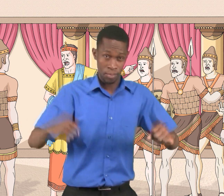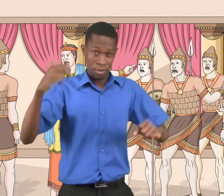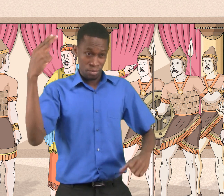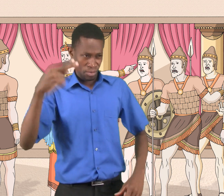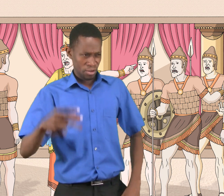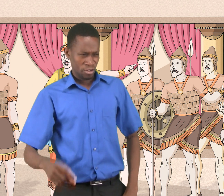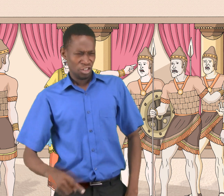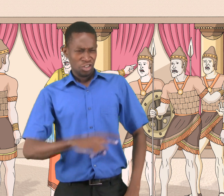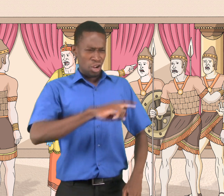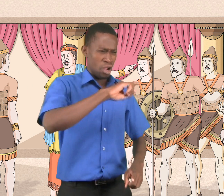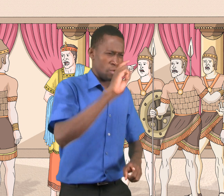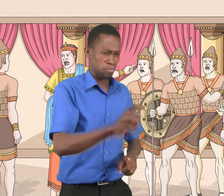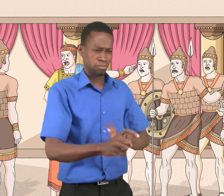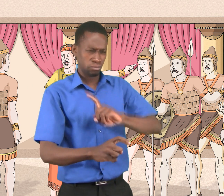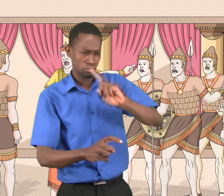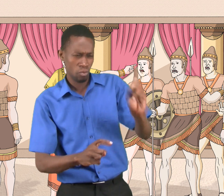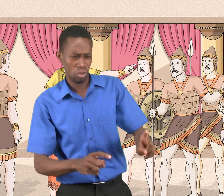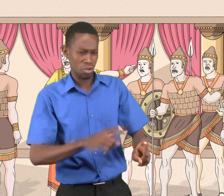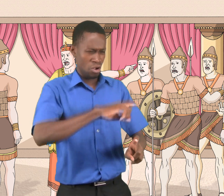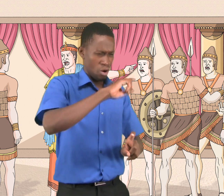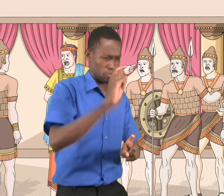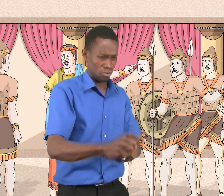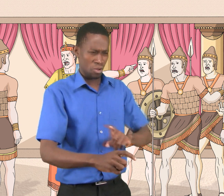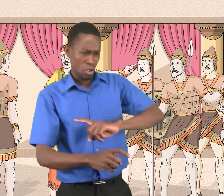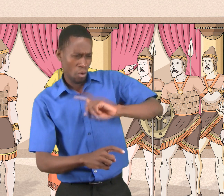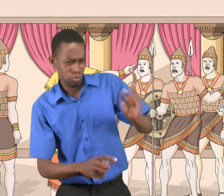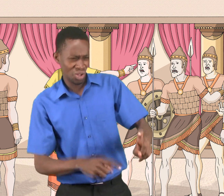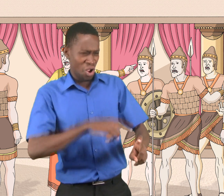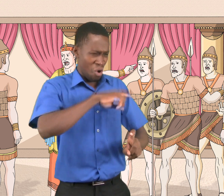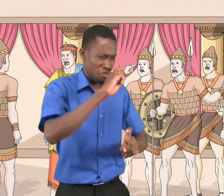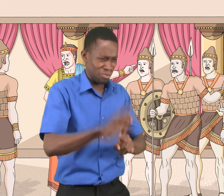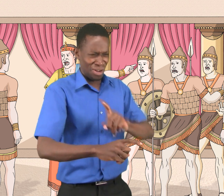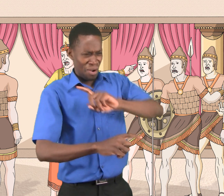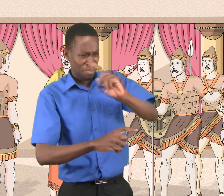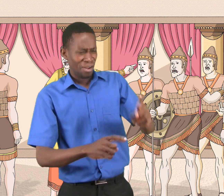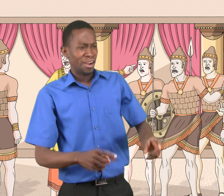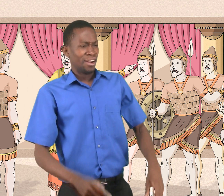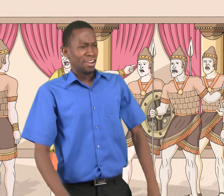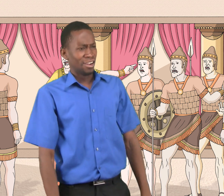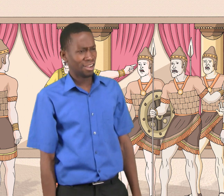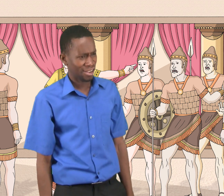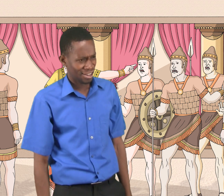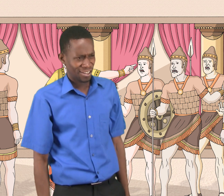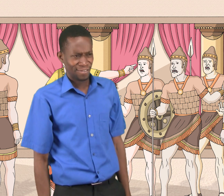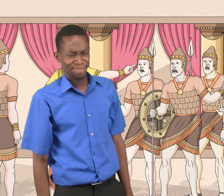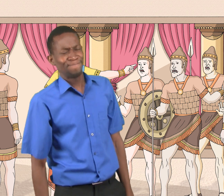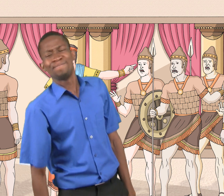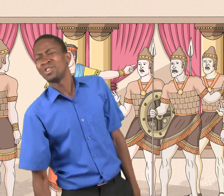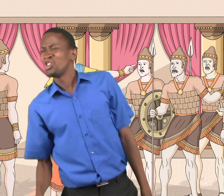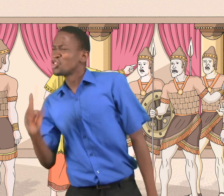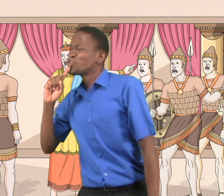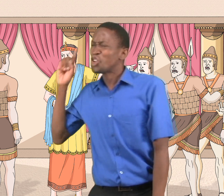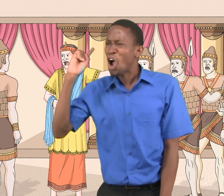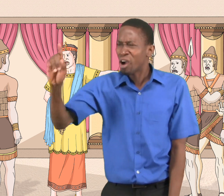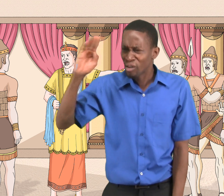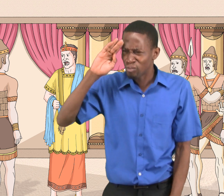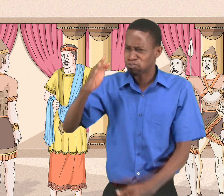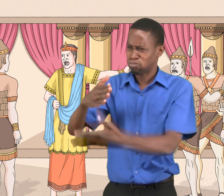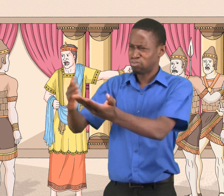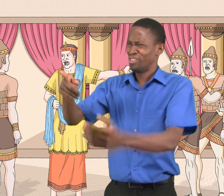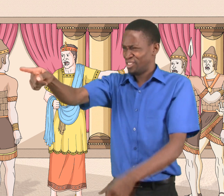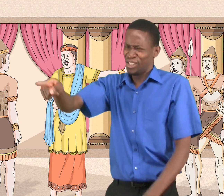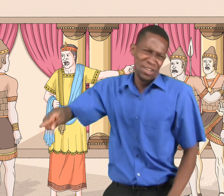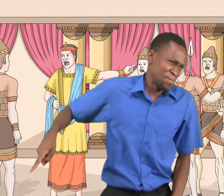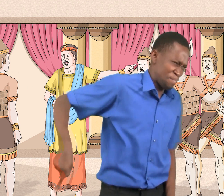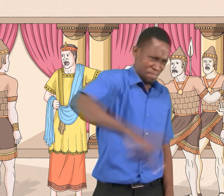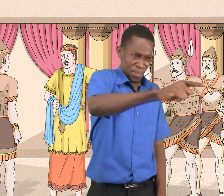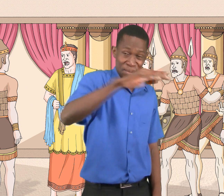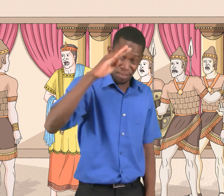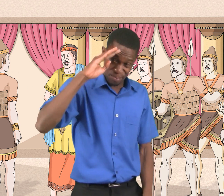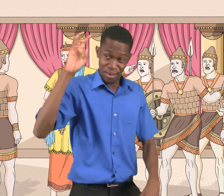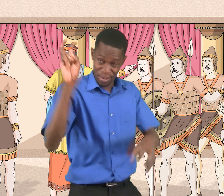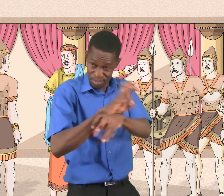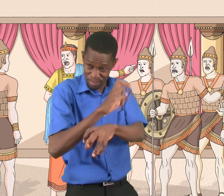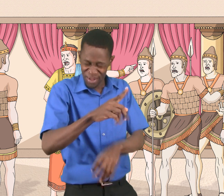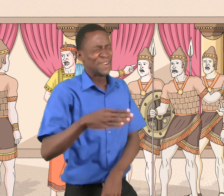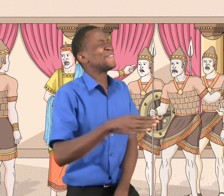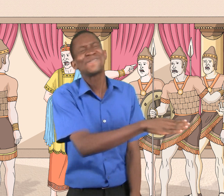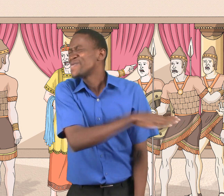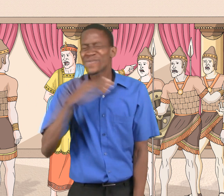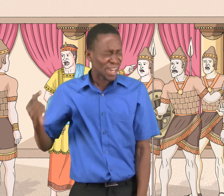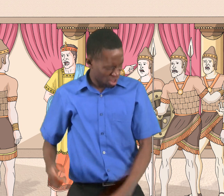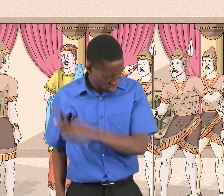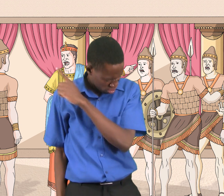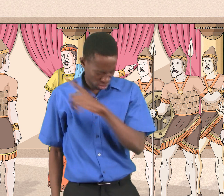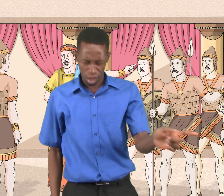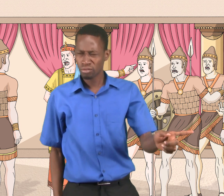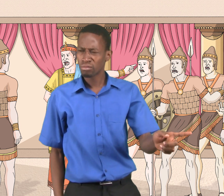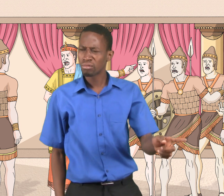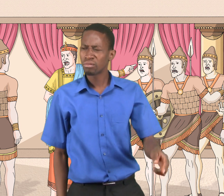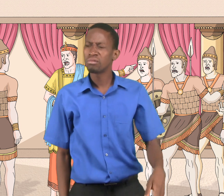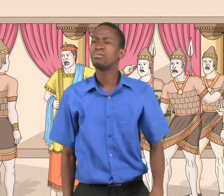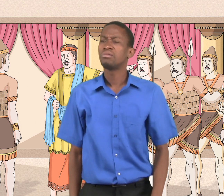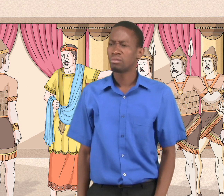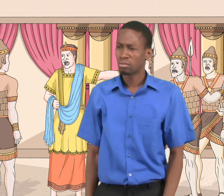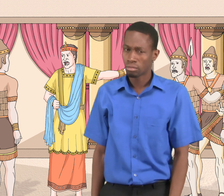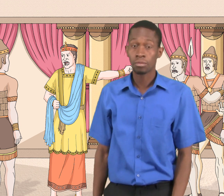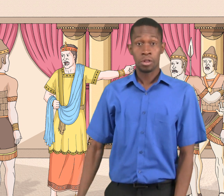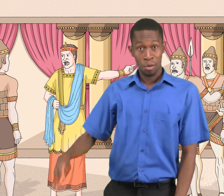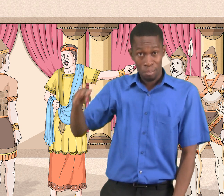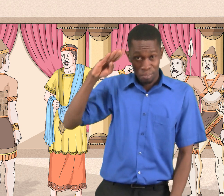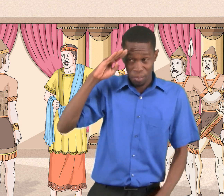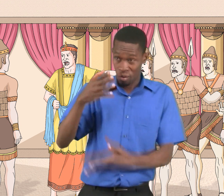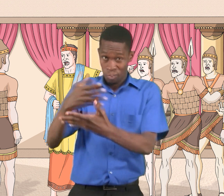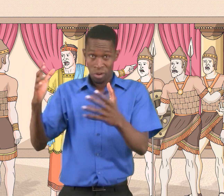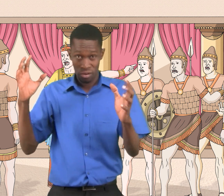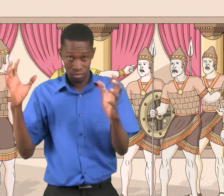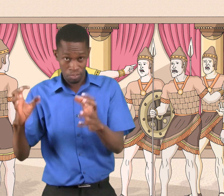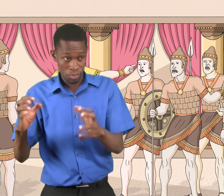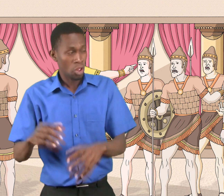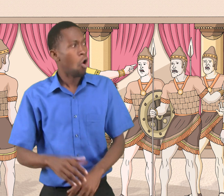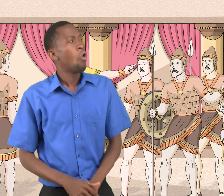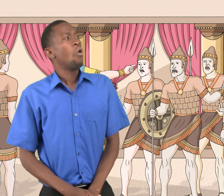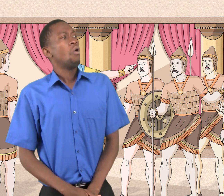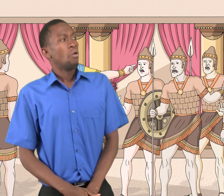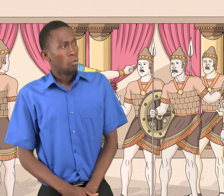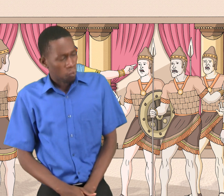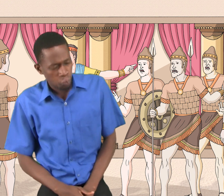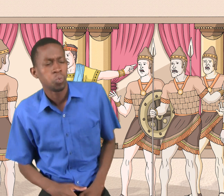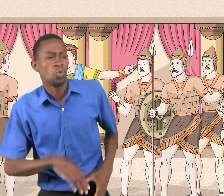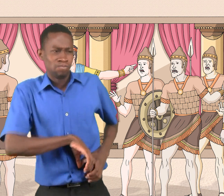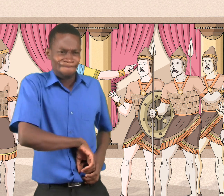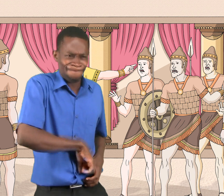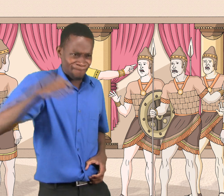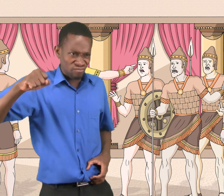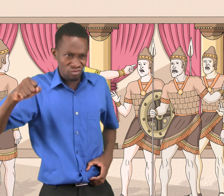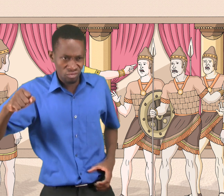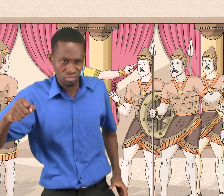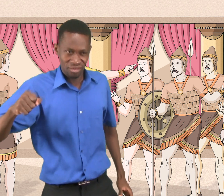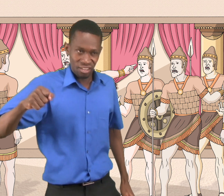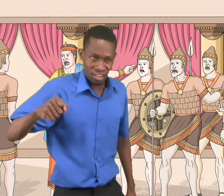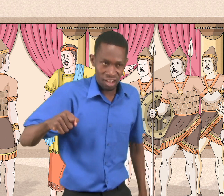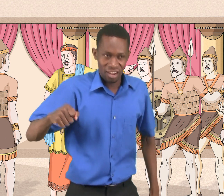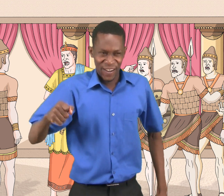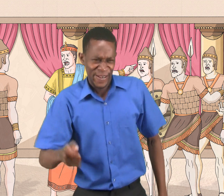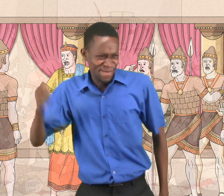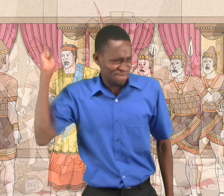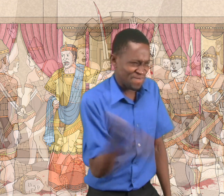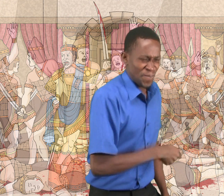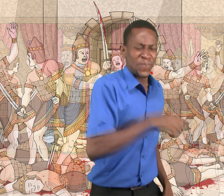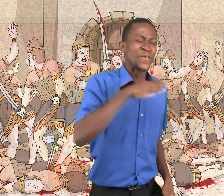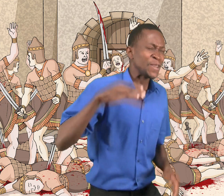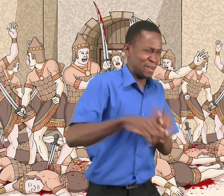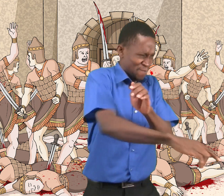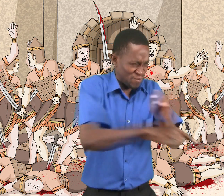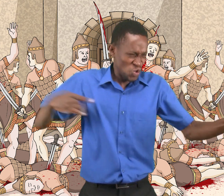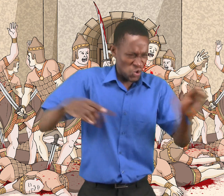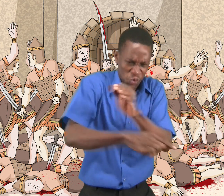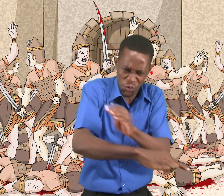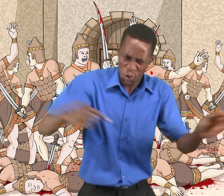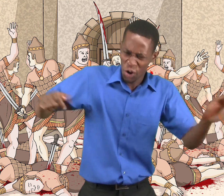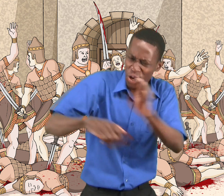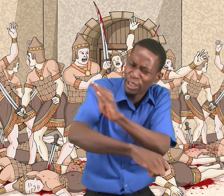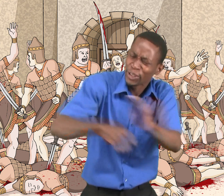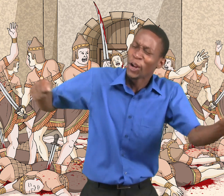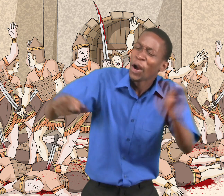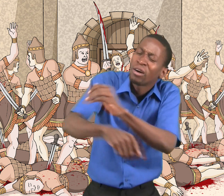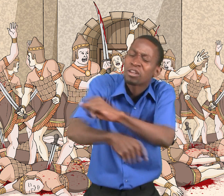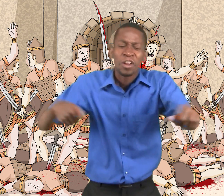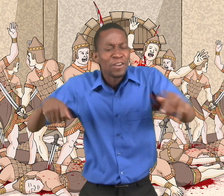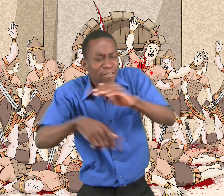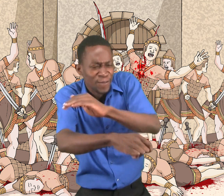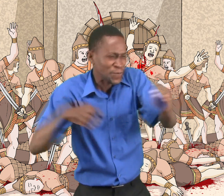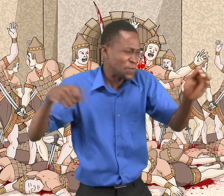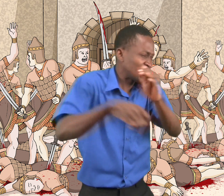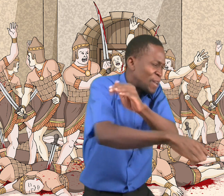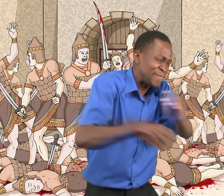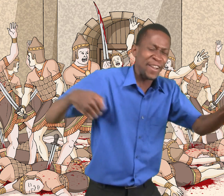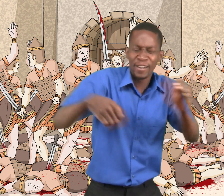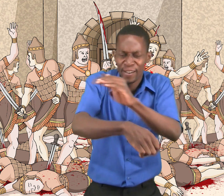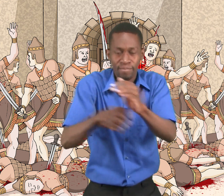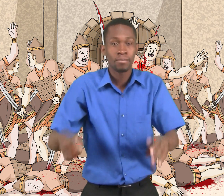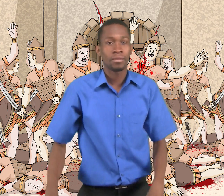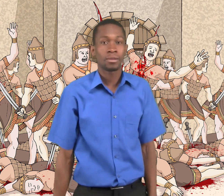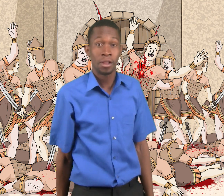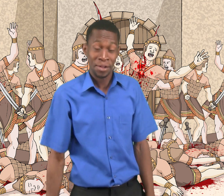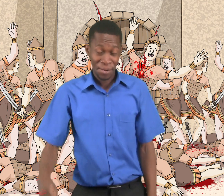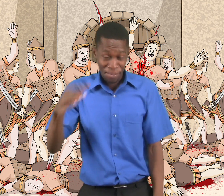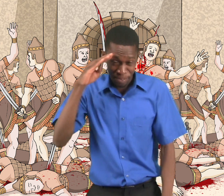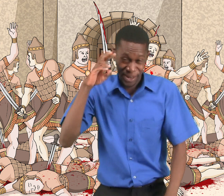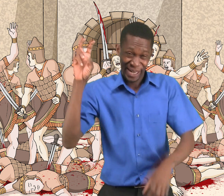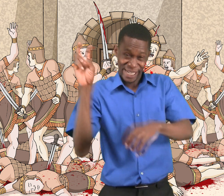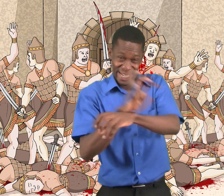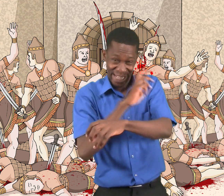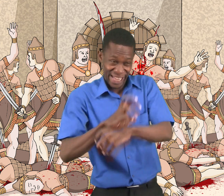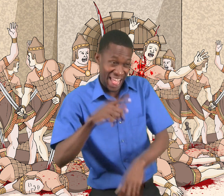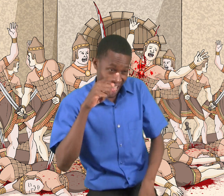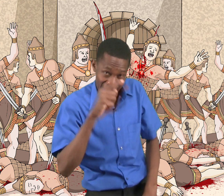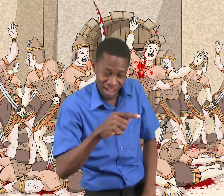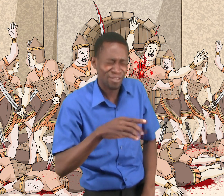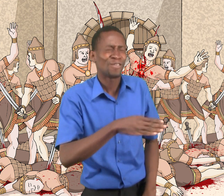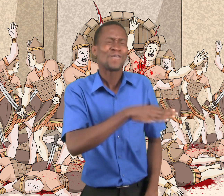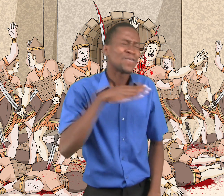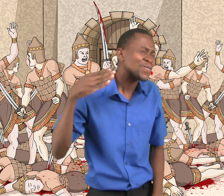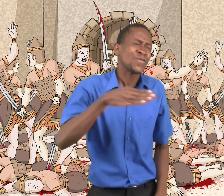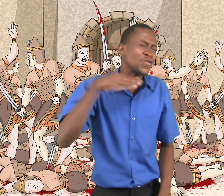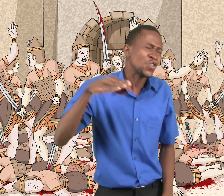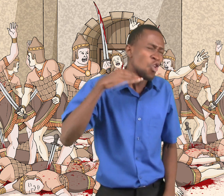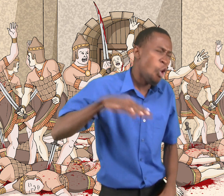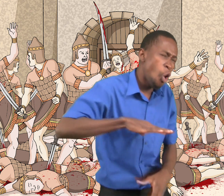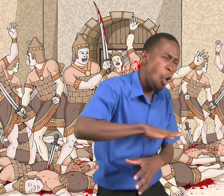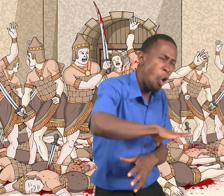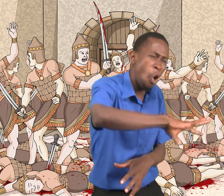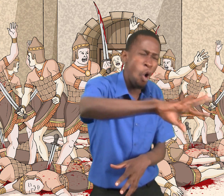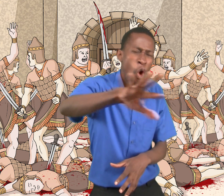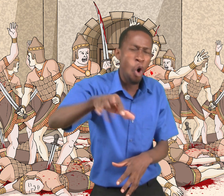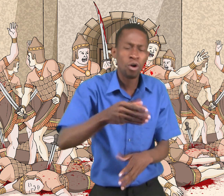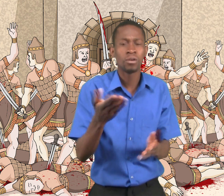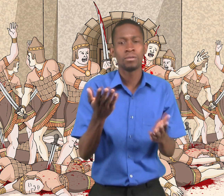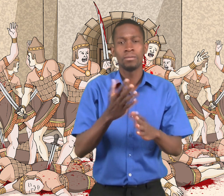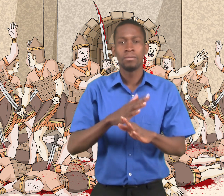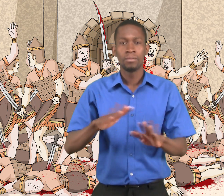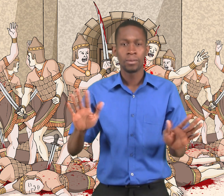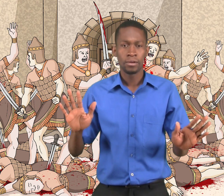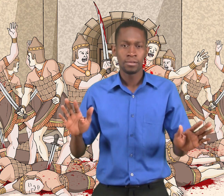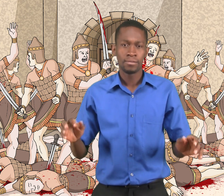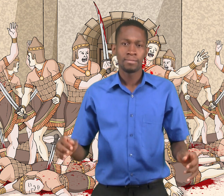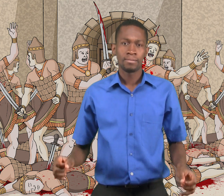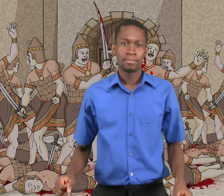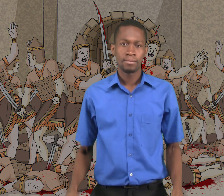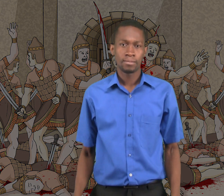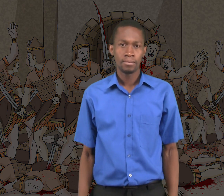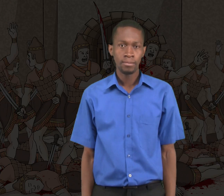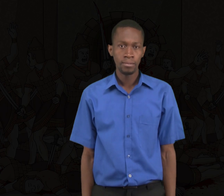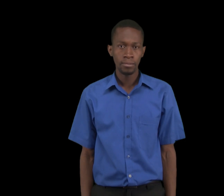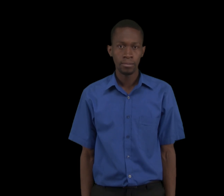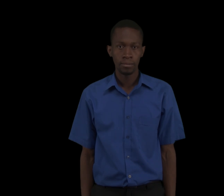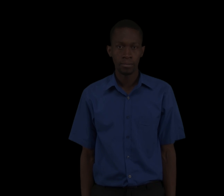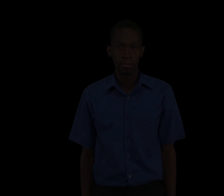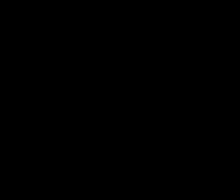Then he went down from Judea to Caesarea and spent some time there.